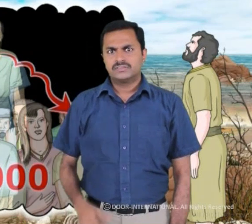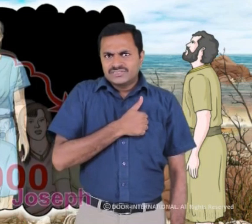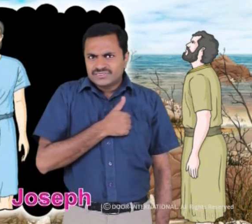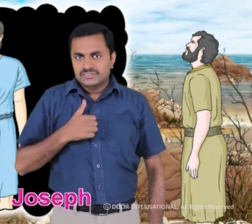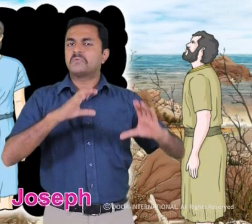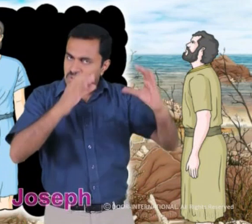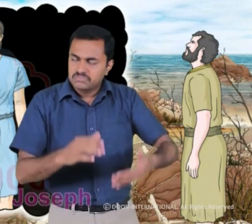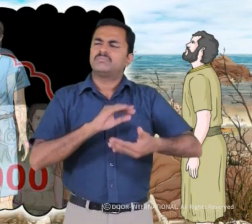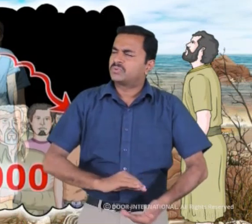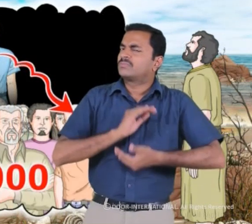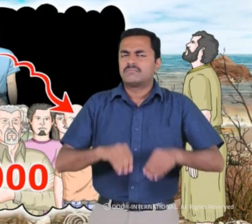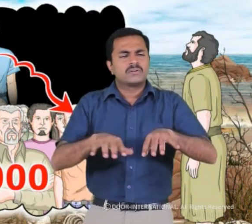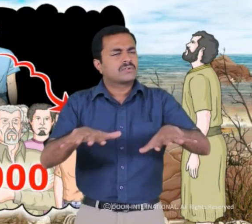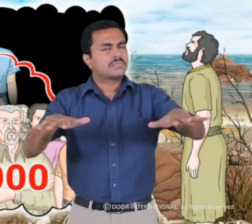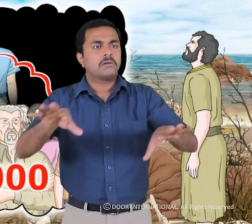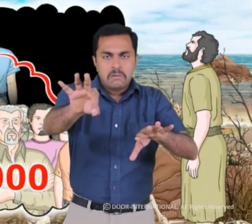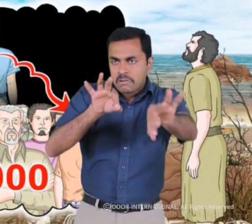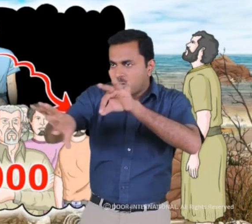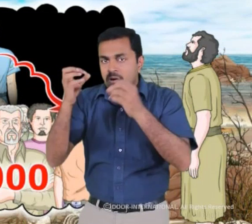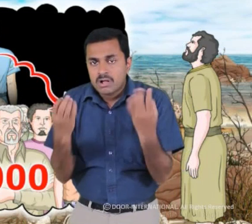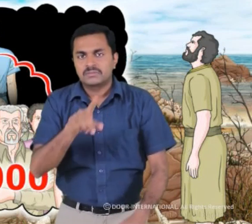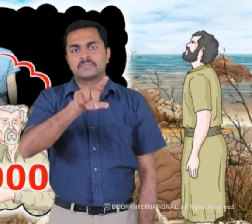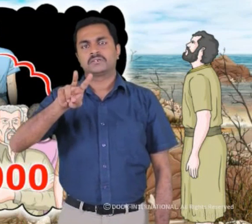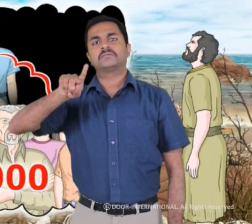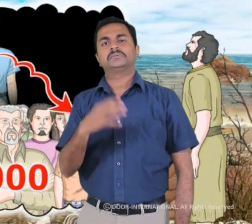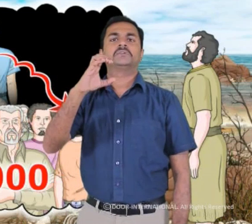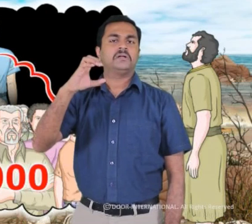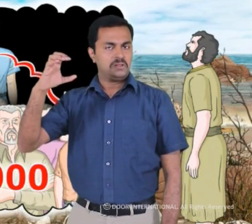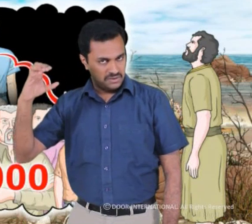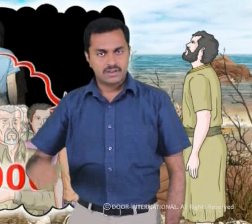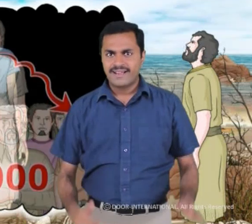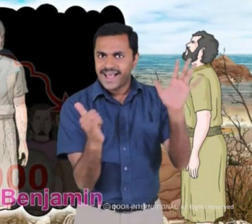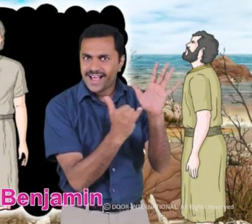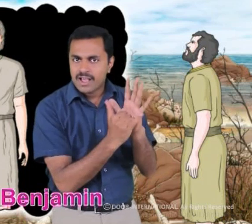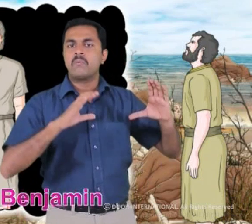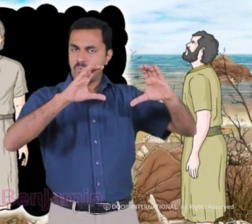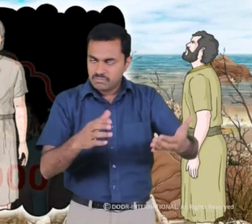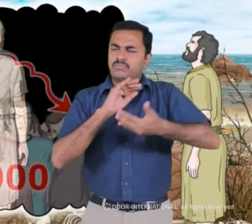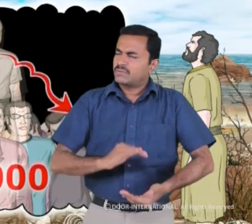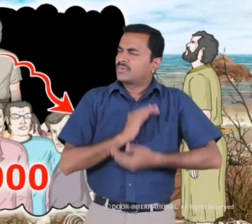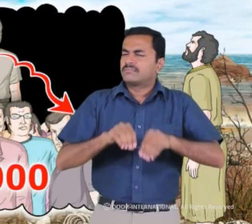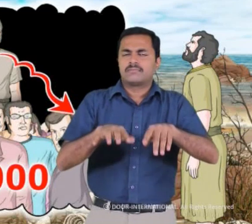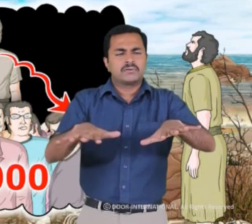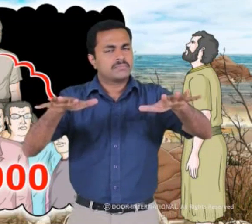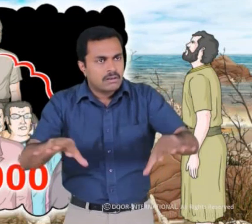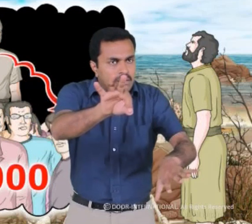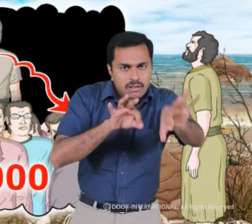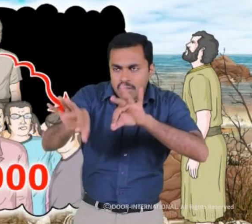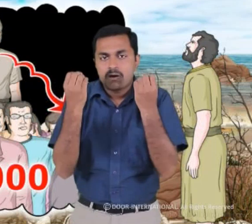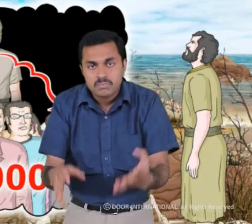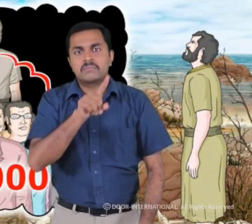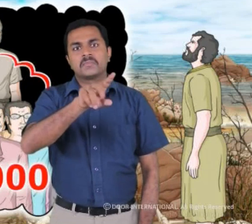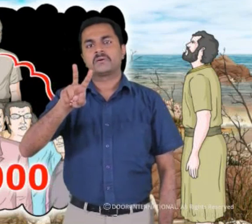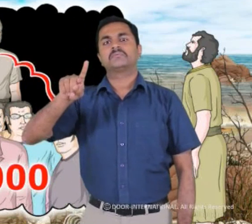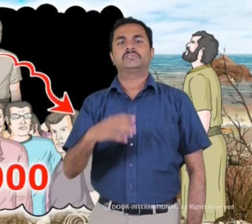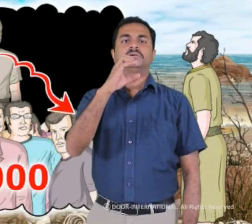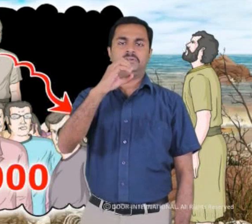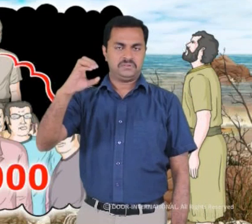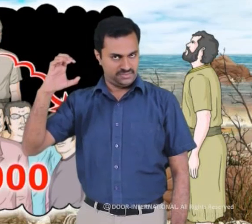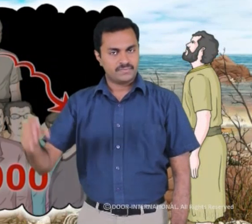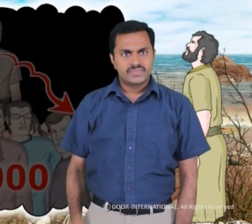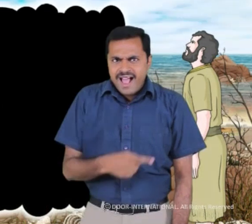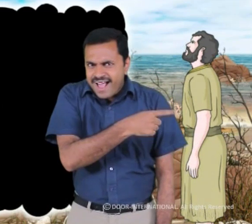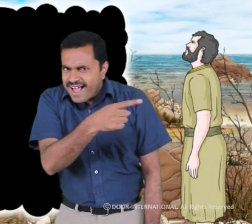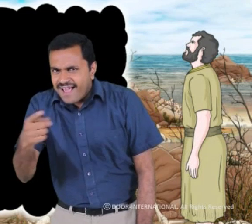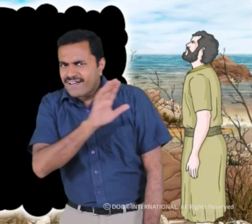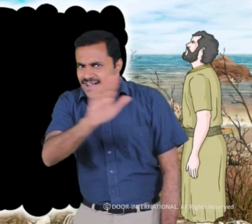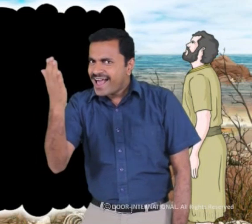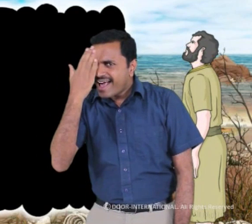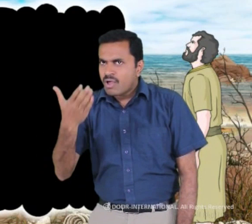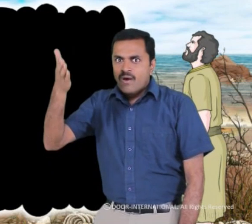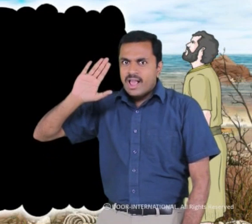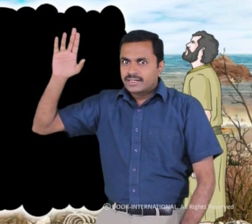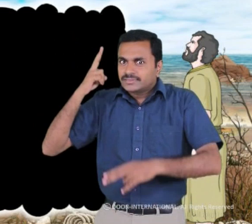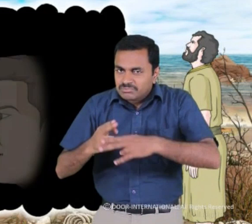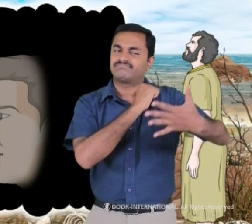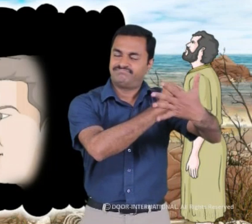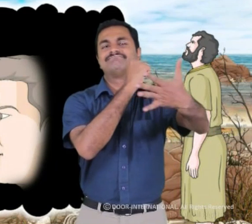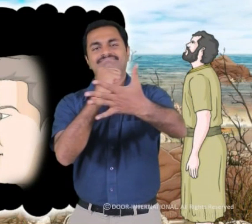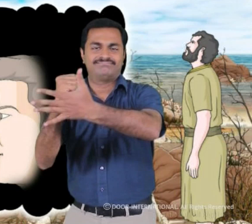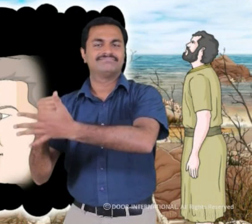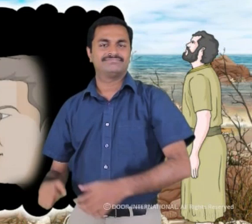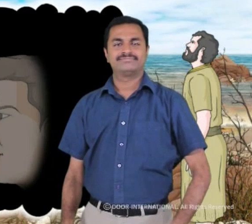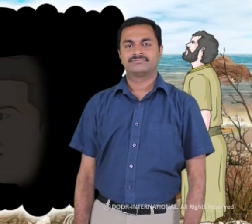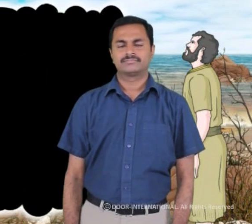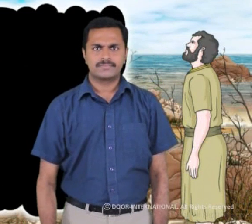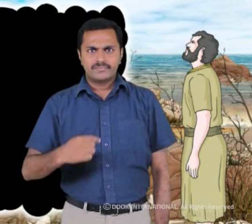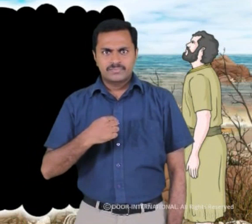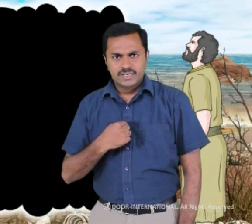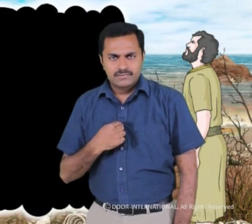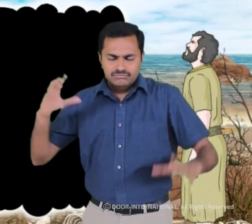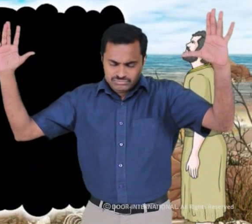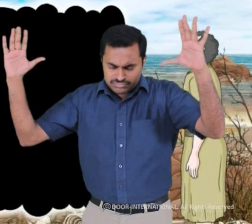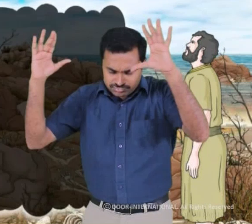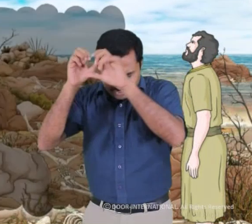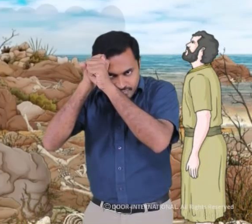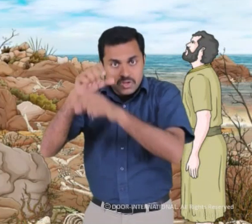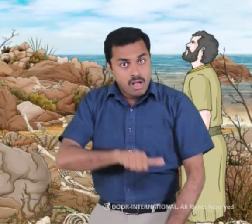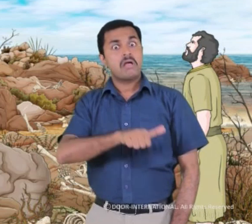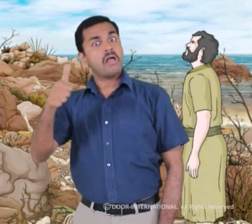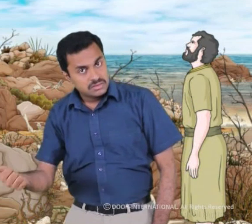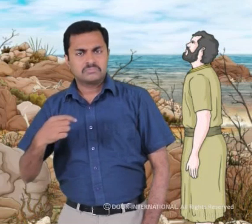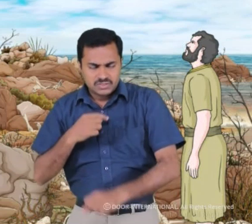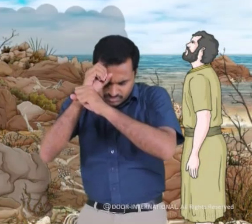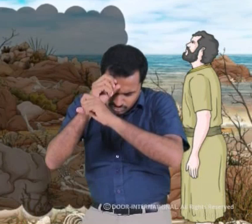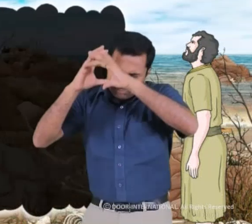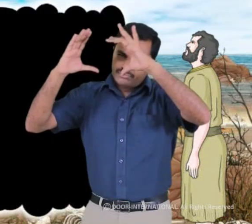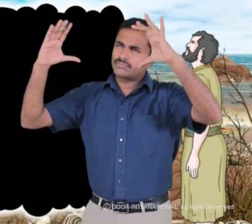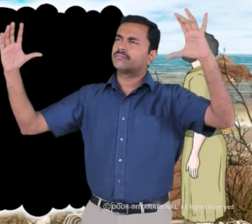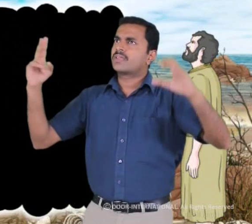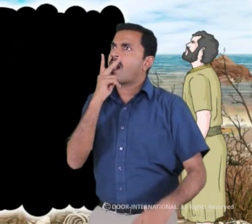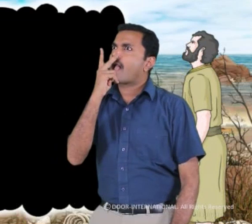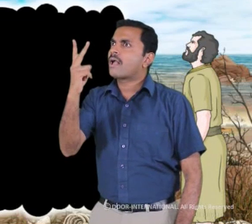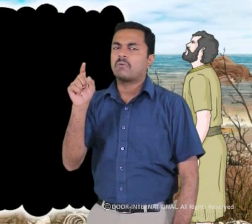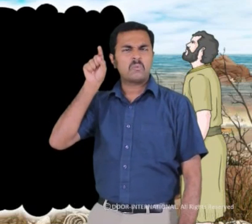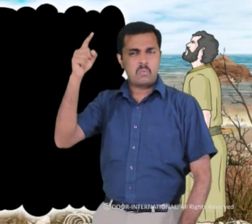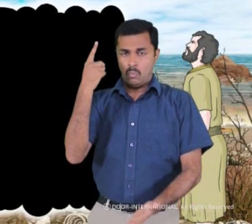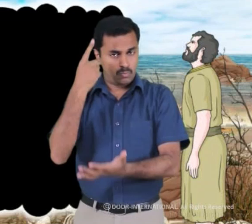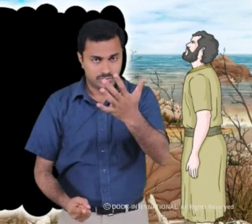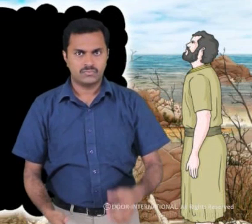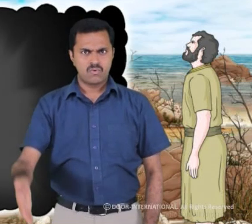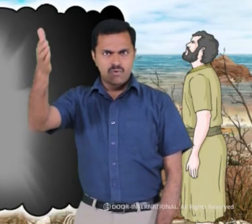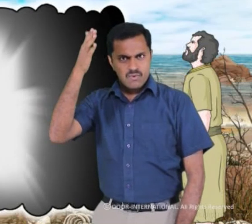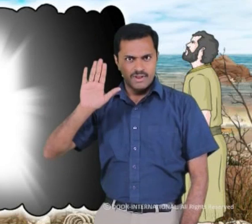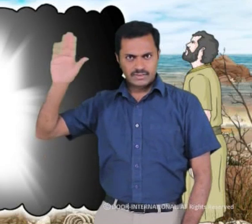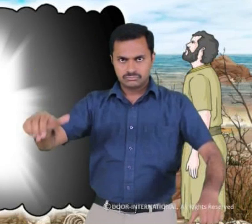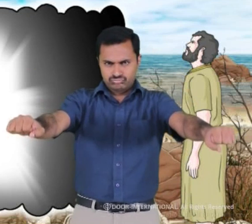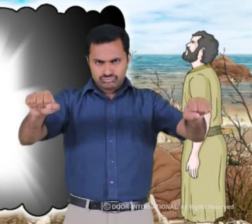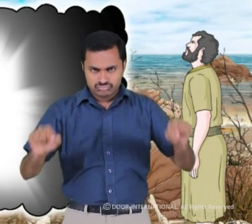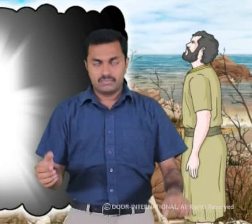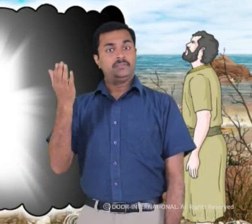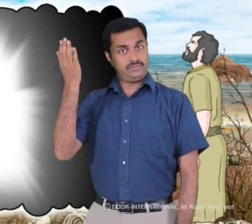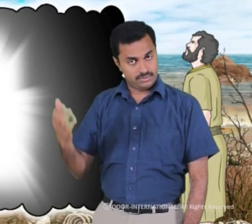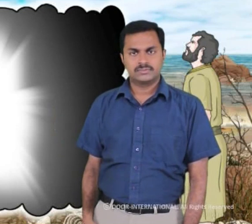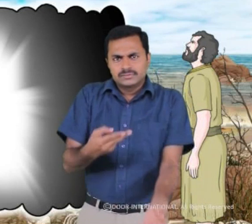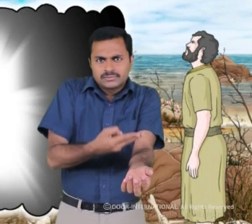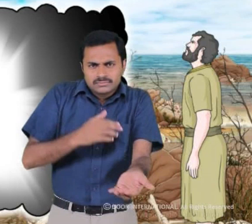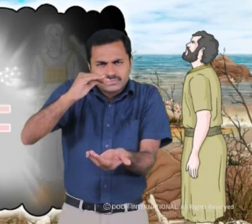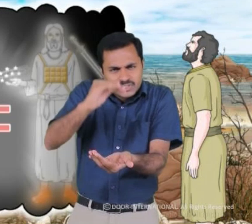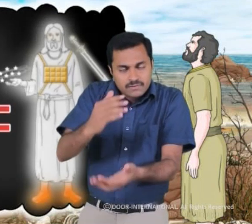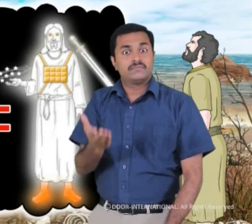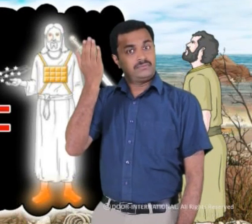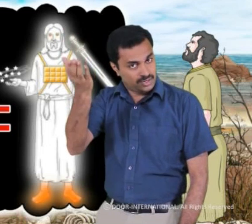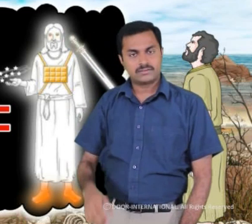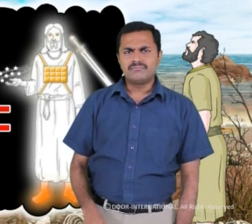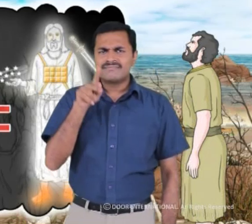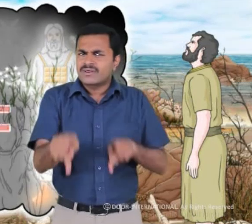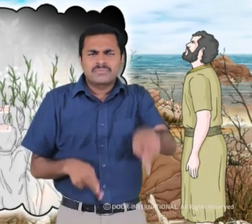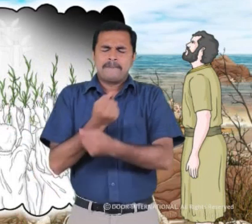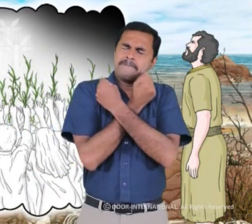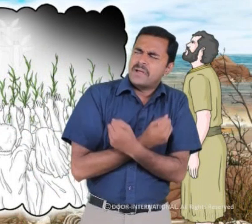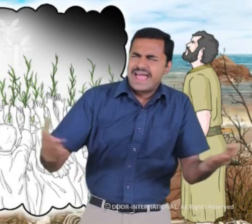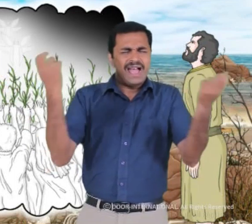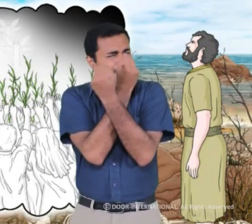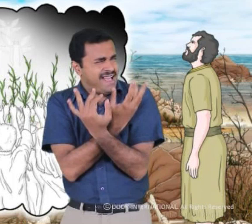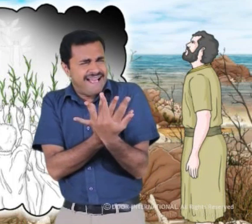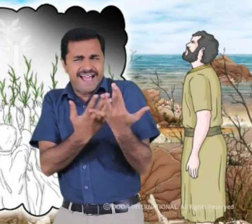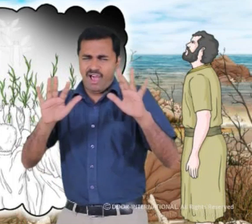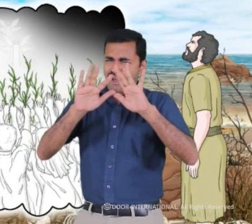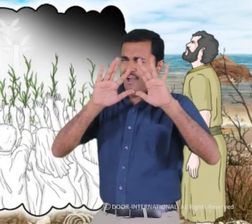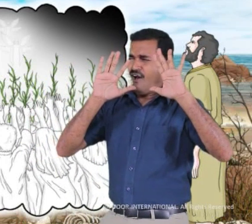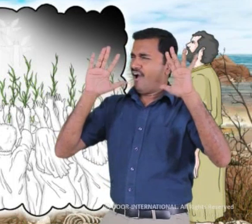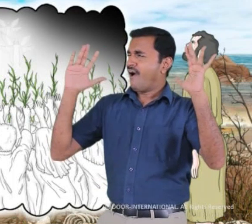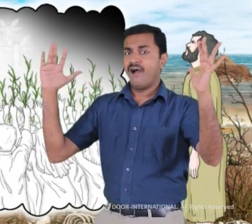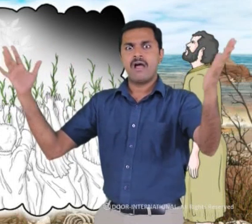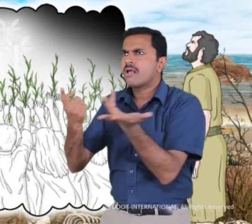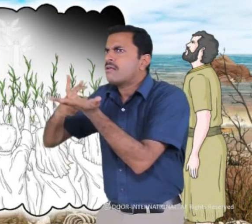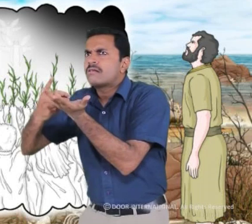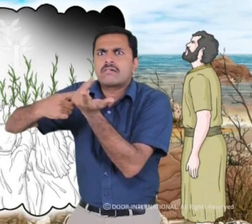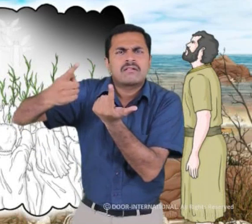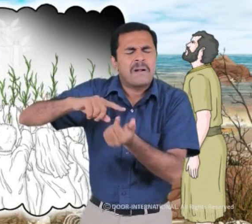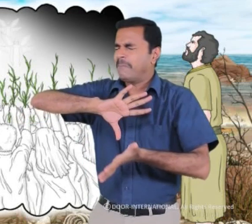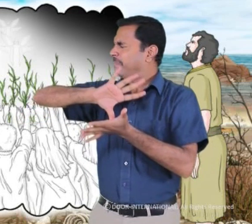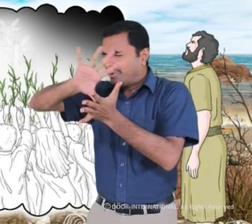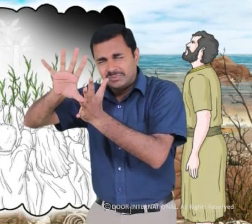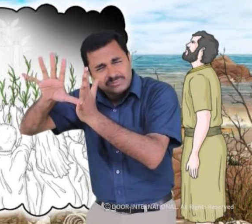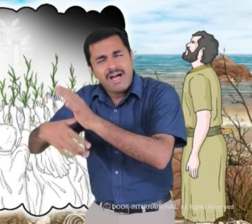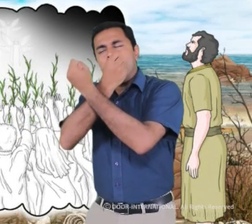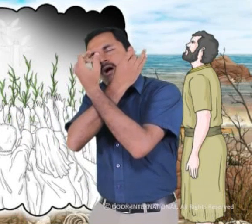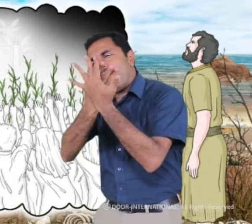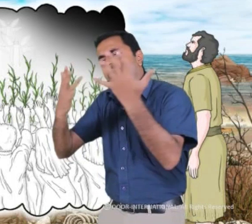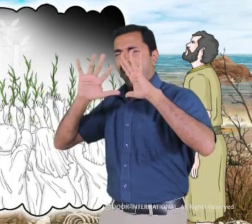After this I looked and saw a multitude too large to count, from every nation and tribe and people and tongue, standing before the throne and before the Lamb.